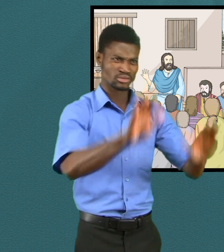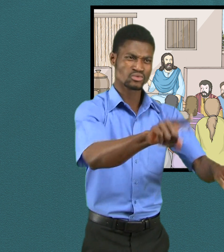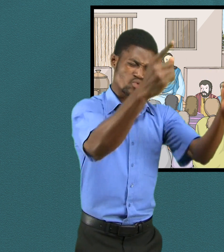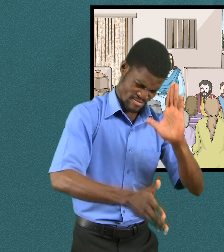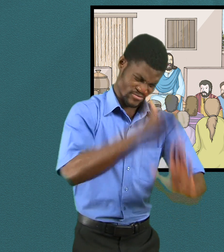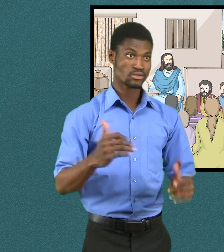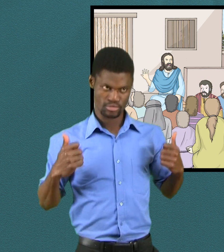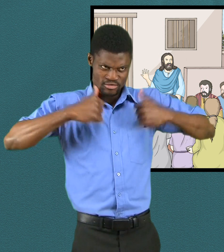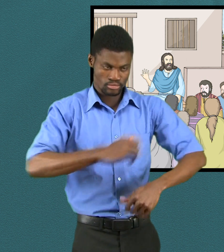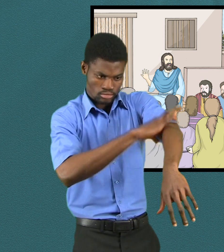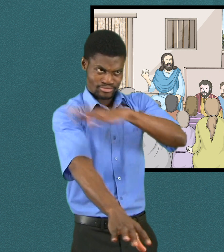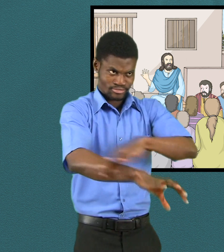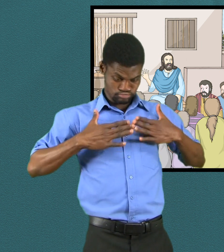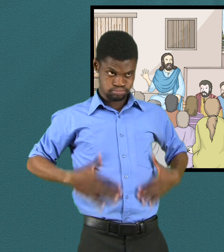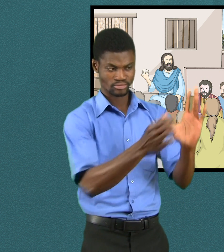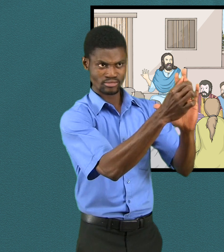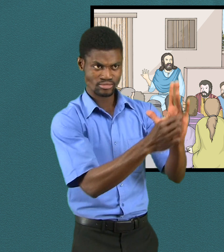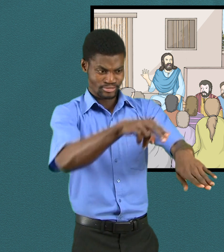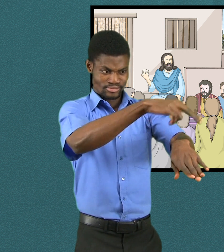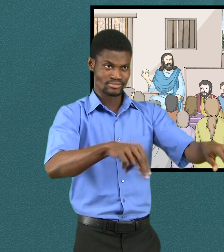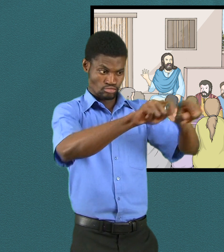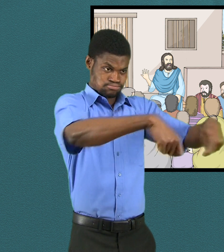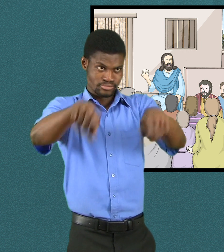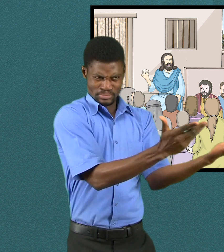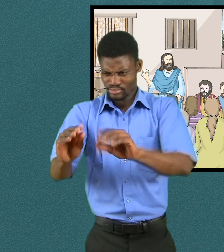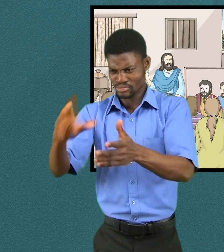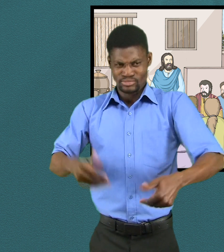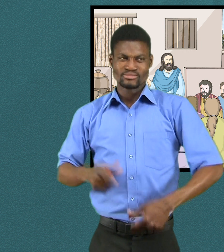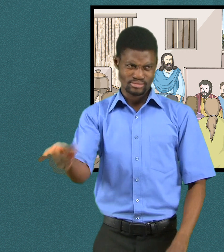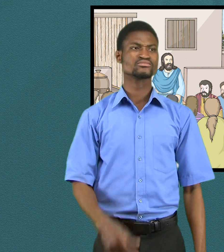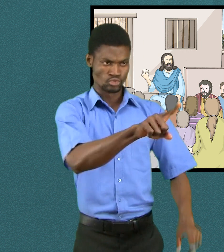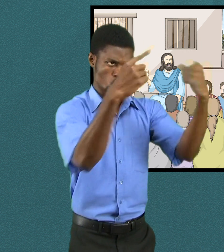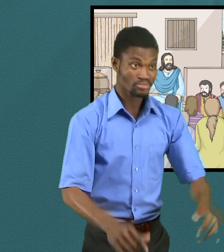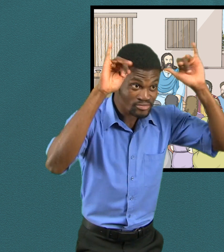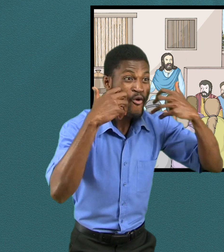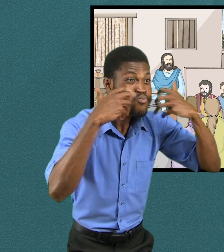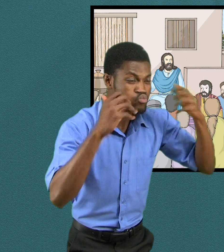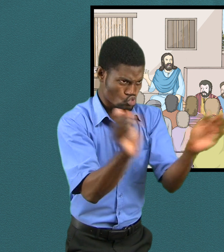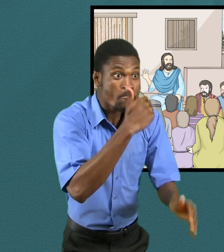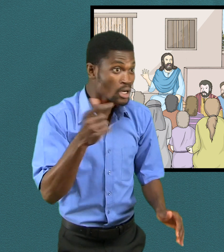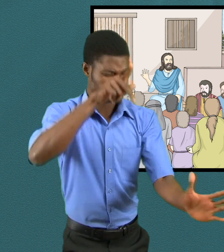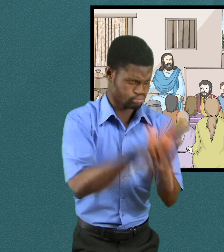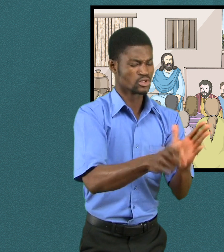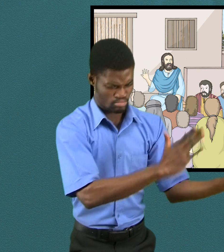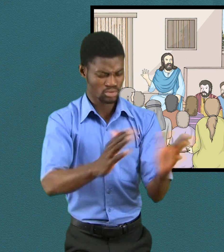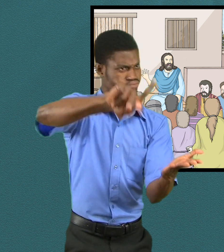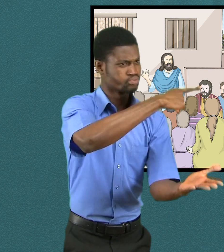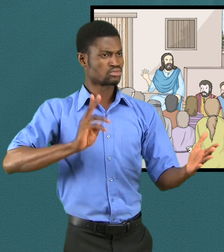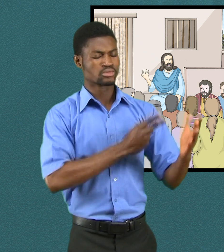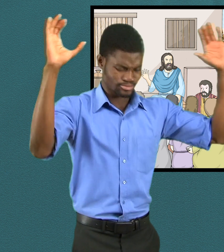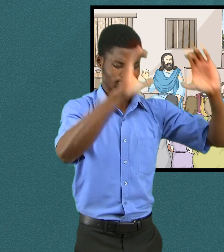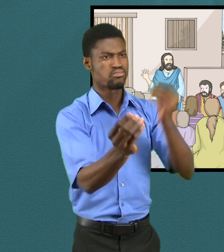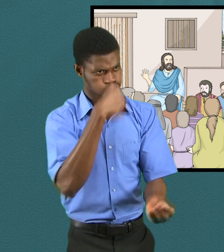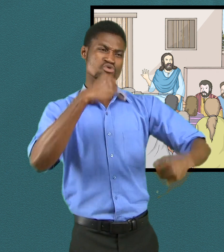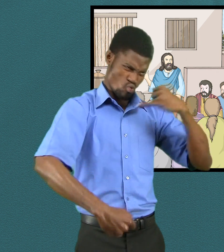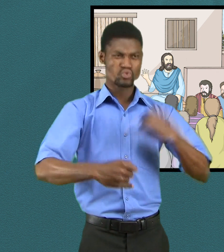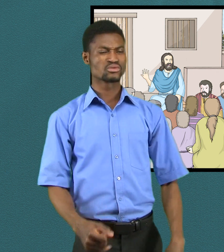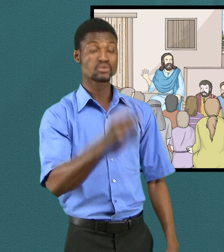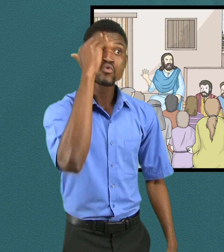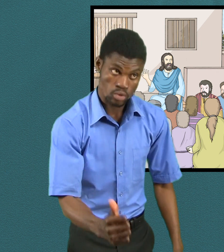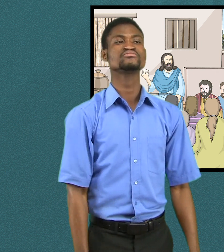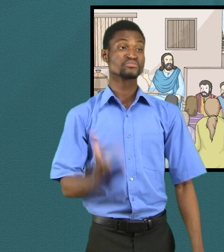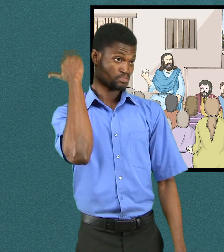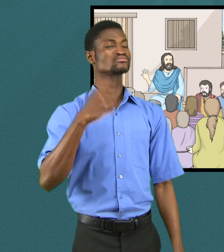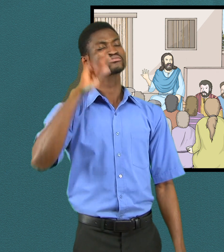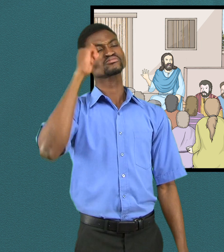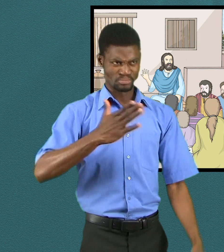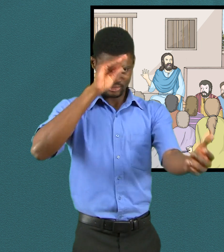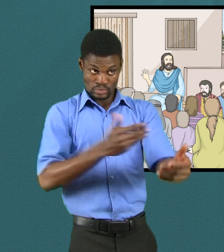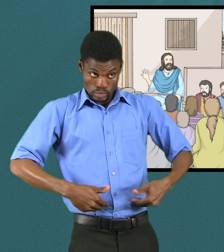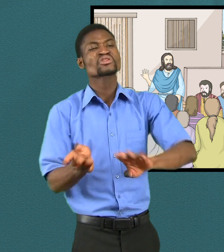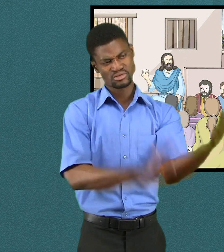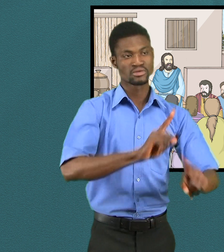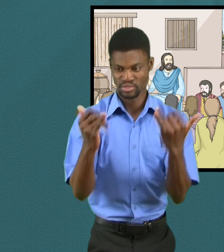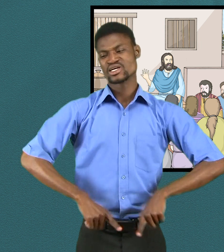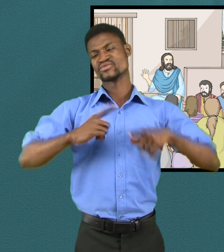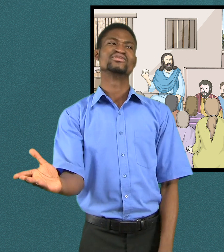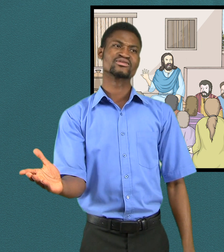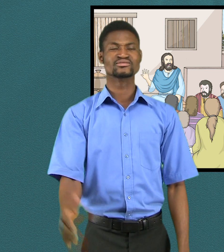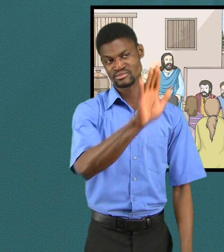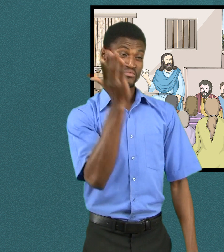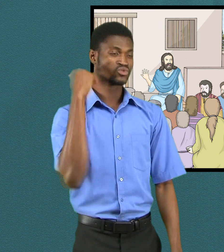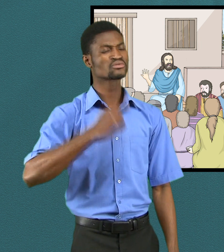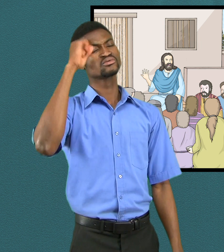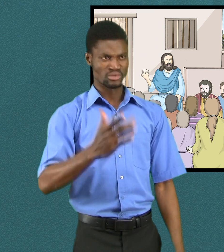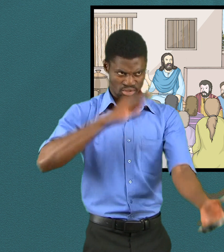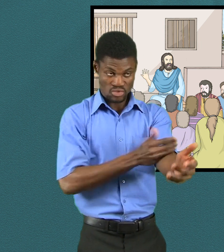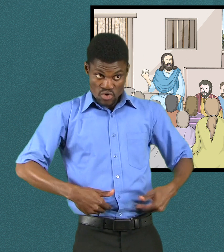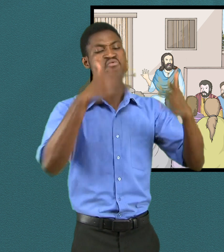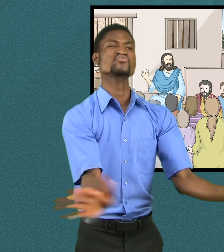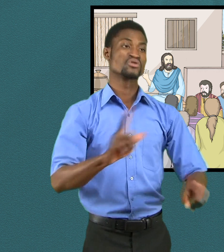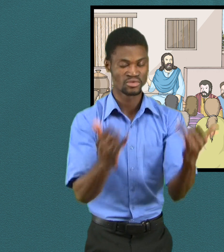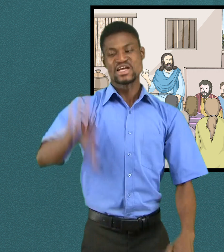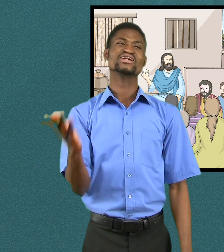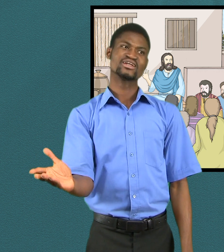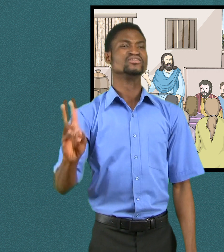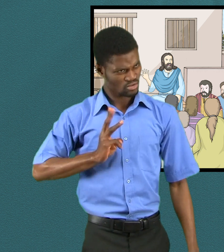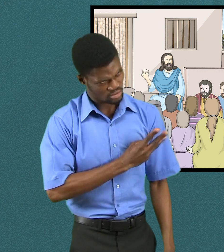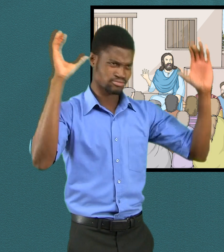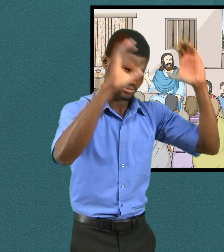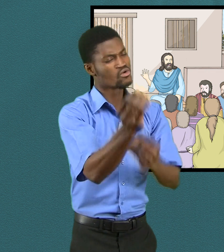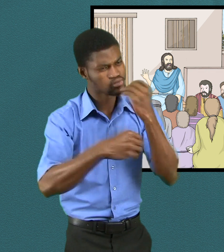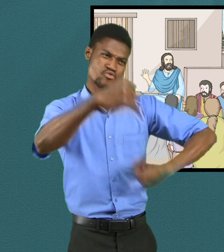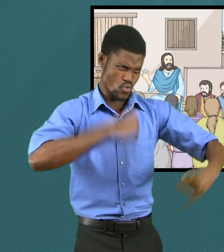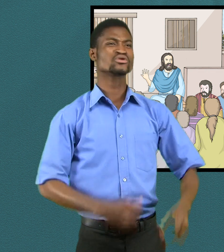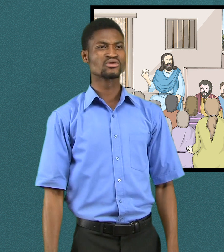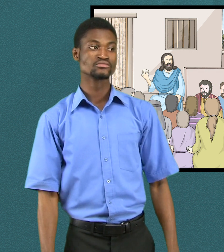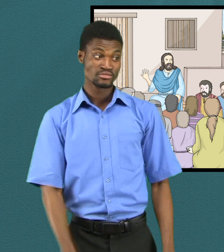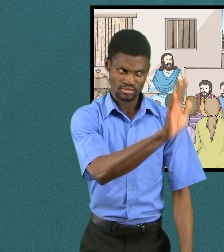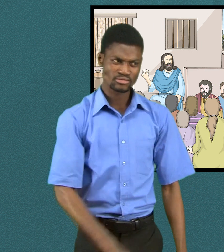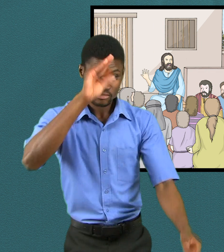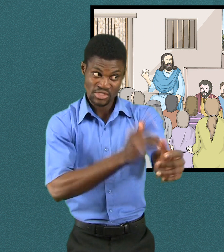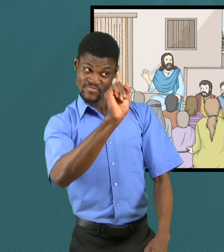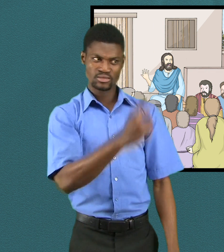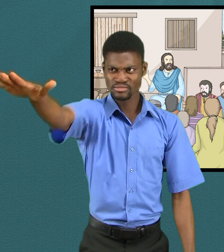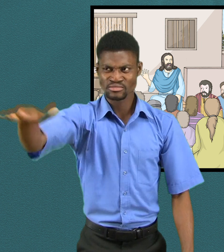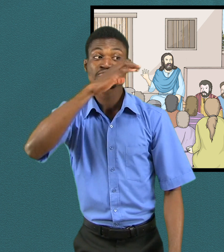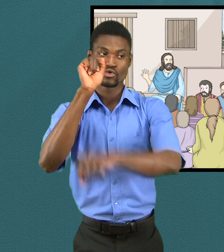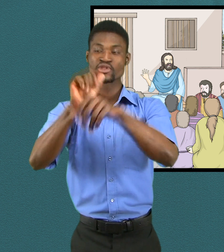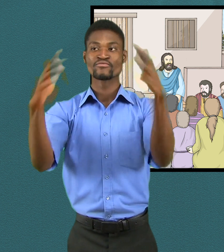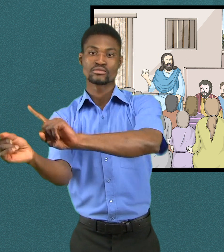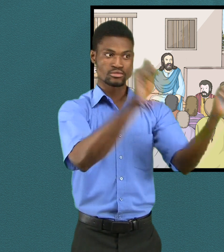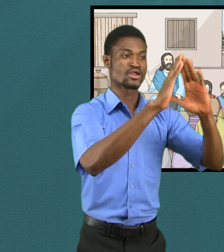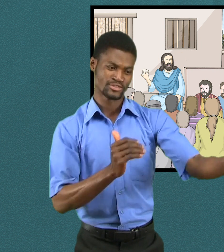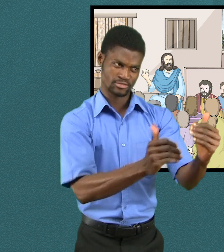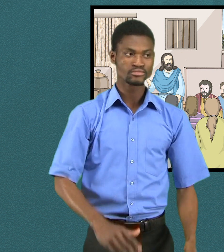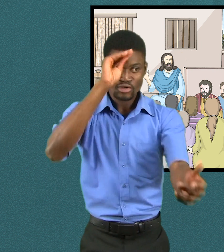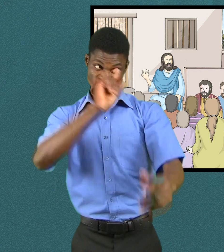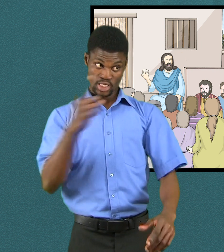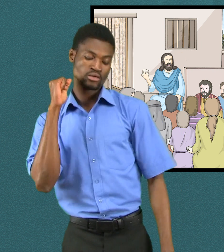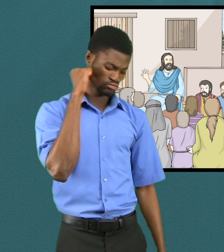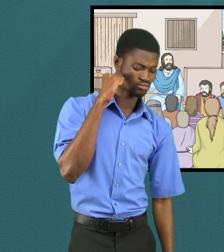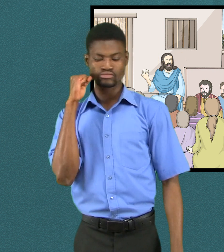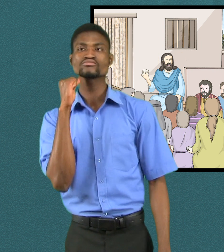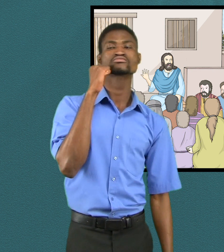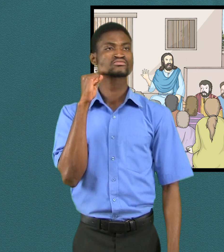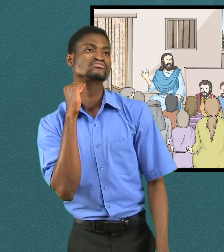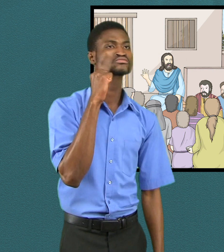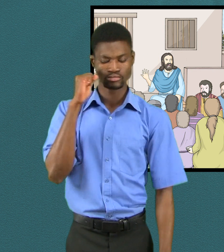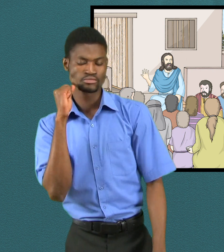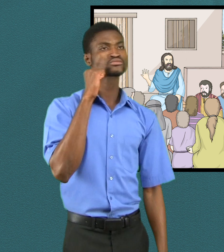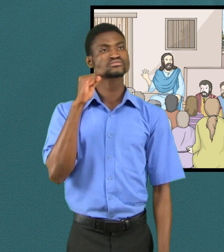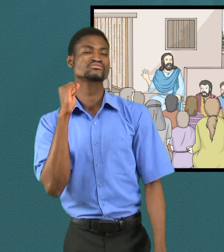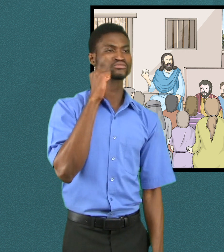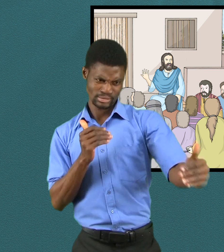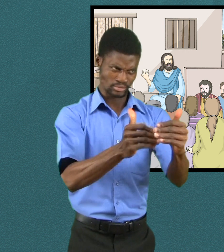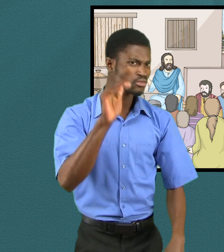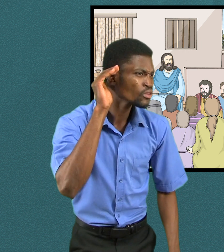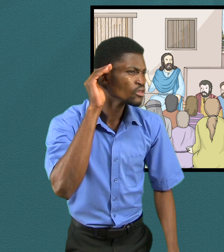Bring the best robe and put it on him. Put a ring on his finger and sandals on his feet. Bring the fattened calf and kill it. Let us feast and celebrate. For this son of mine was dead and is alive again! He was lost and is found!’